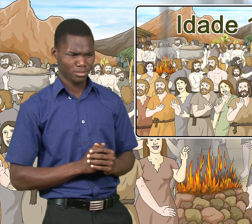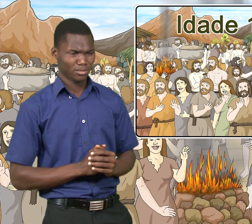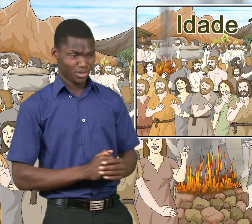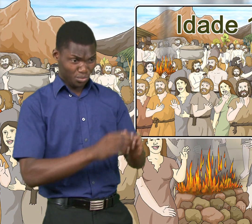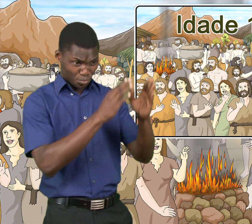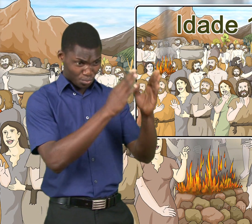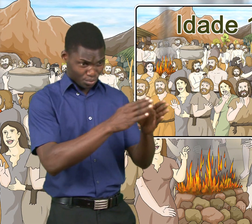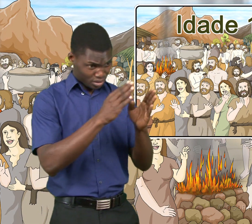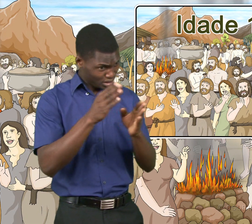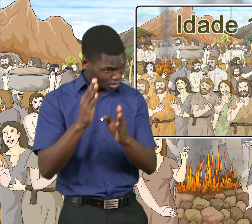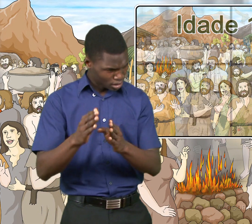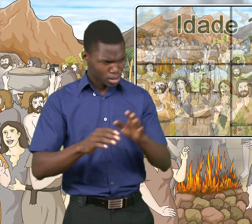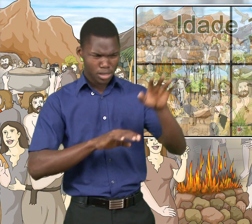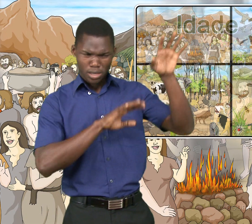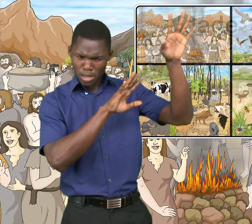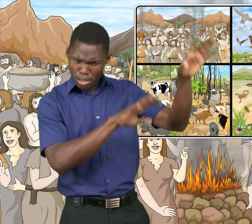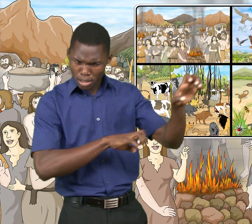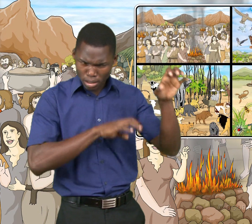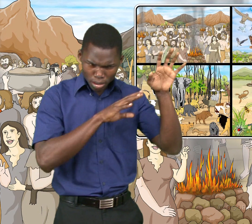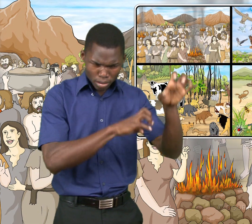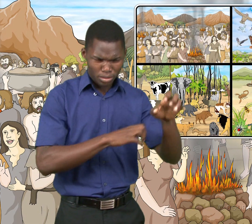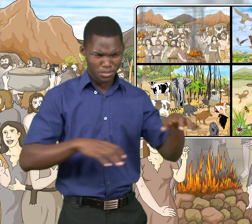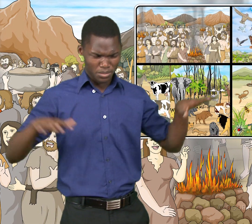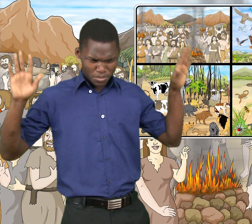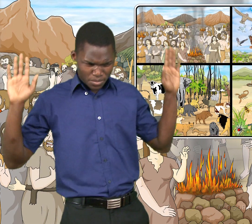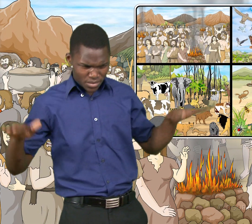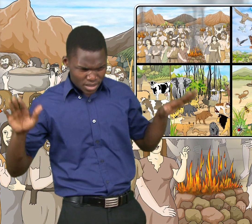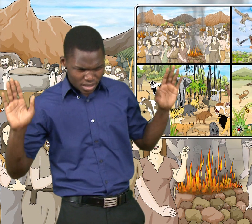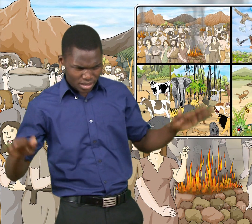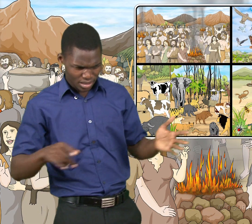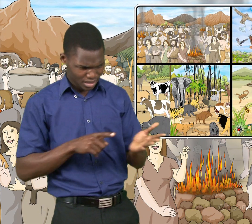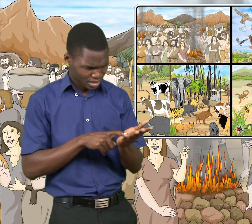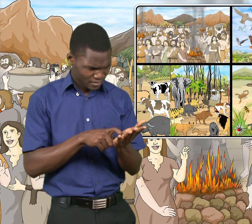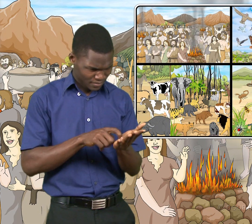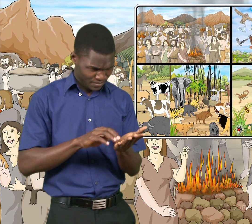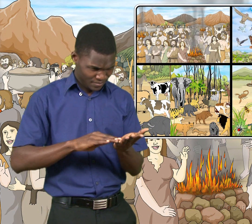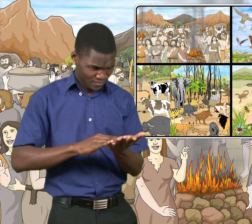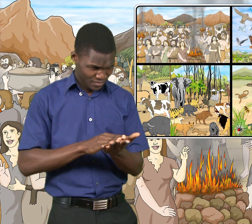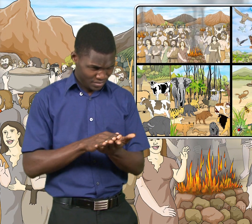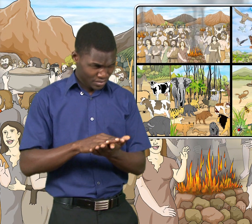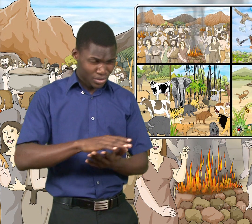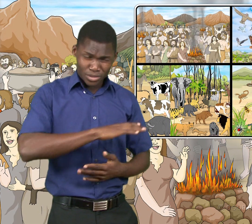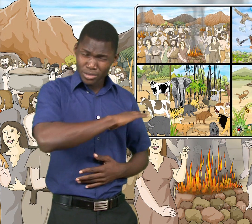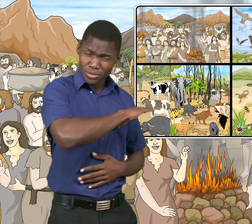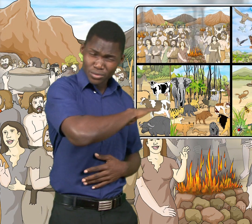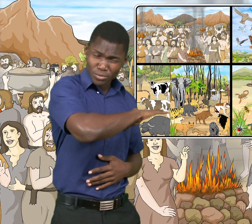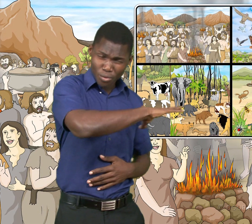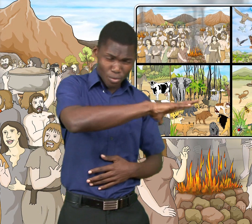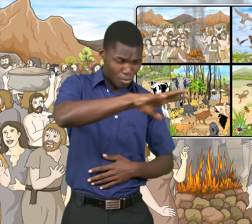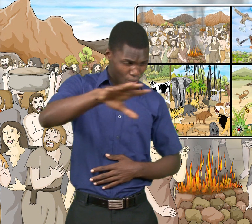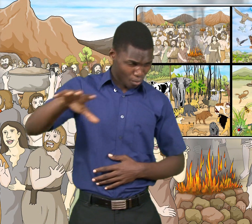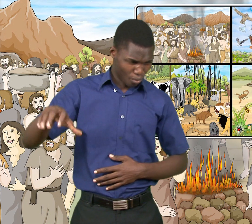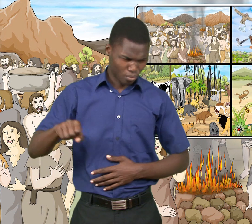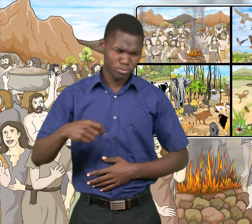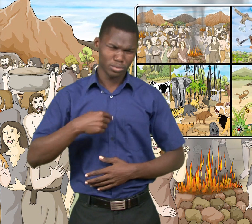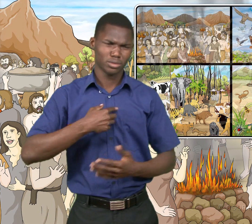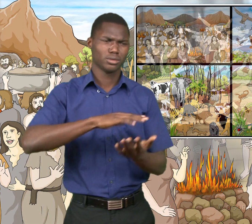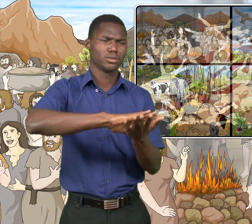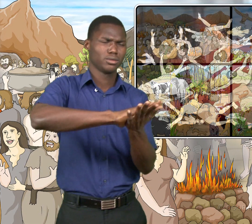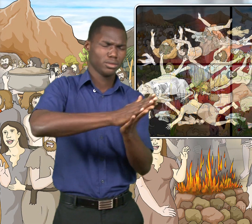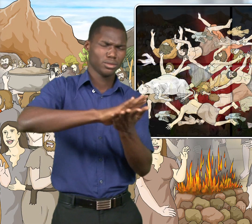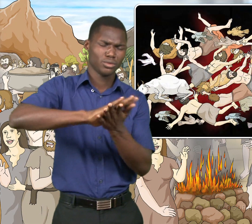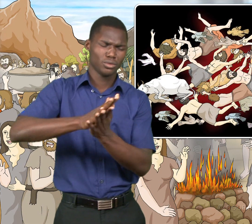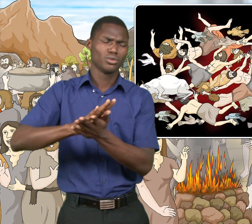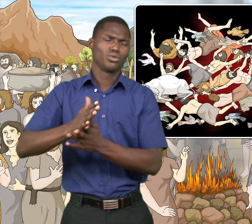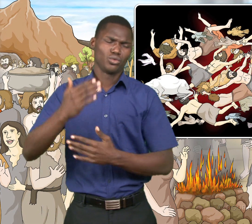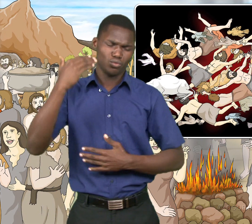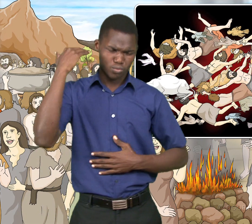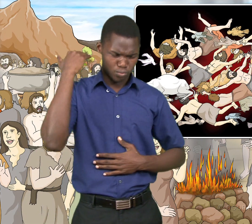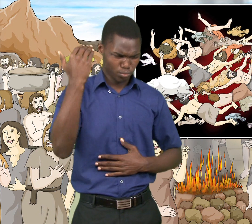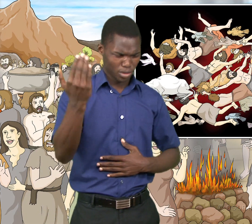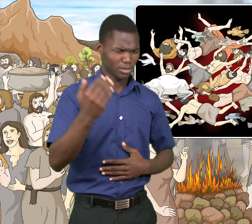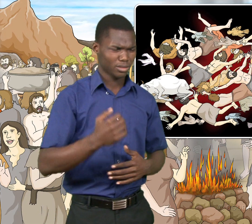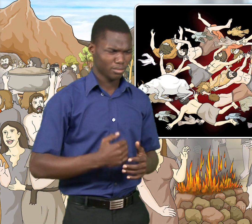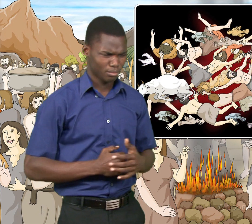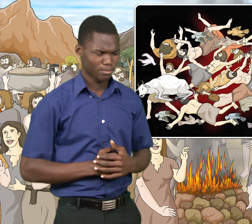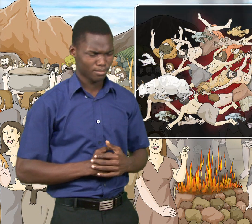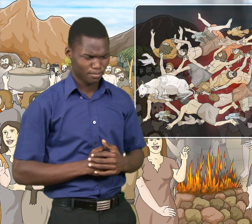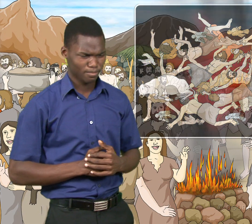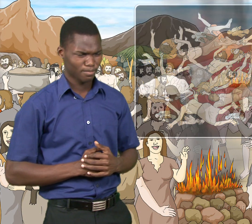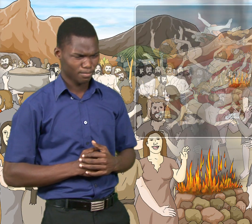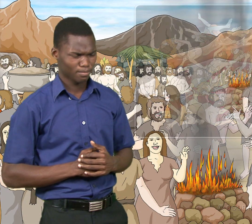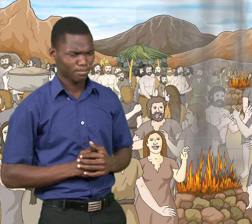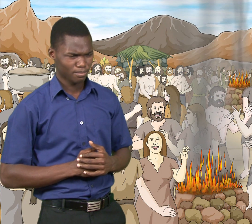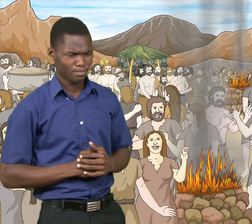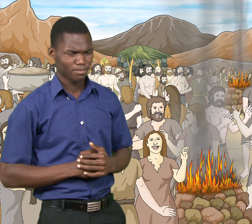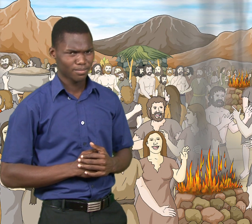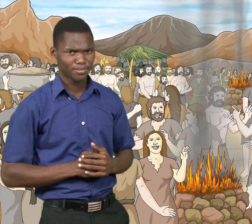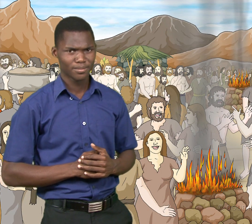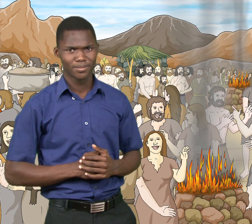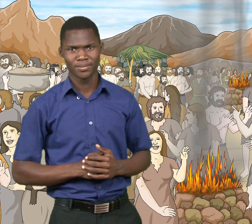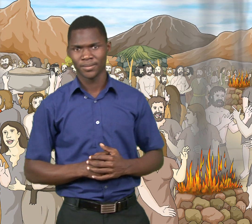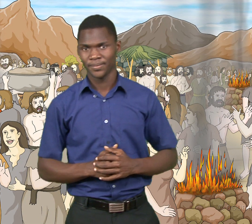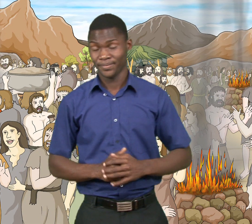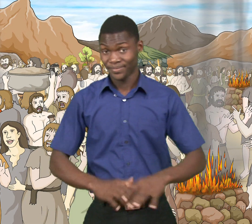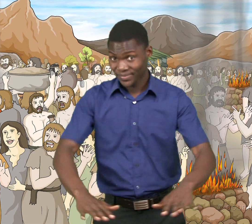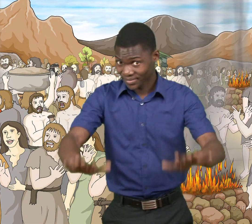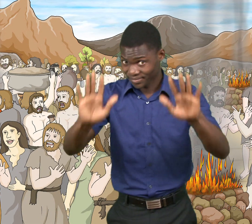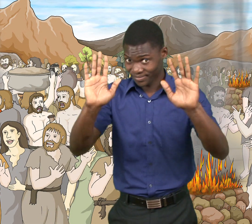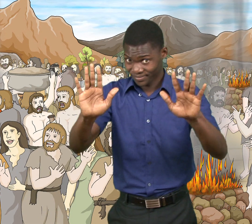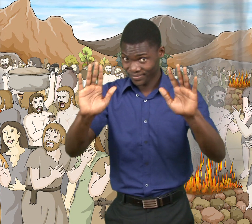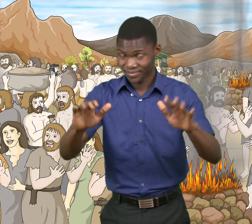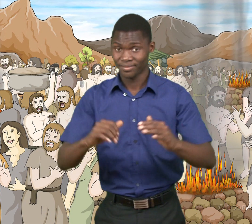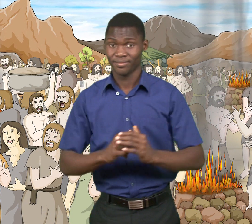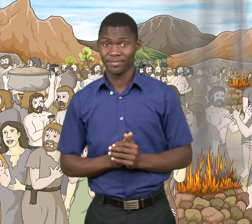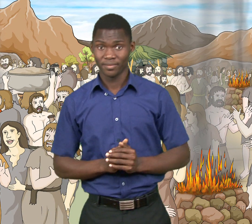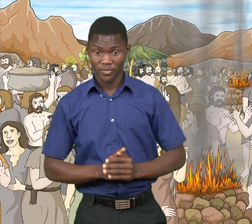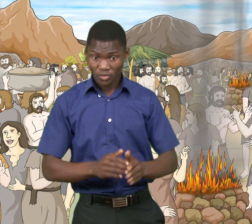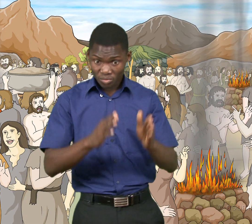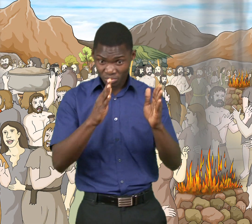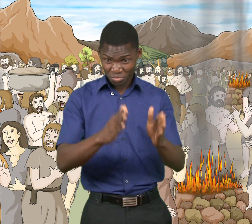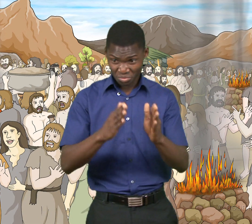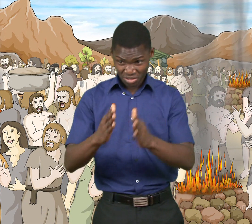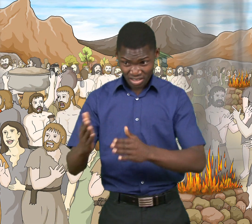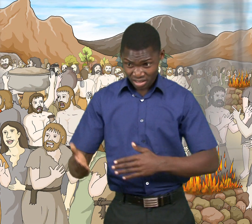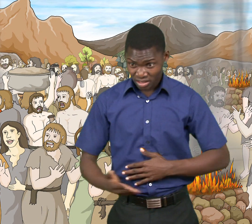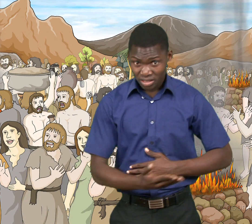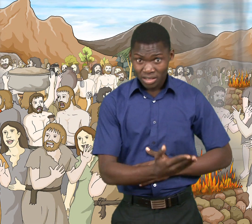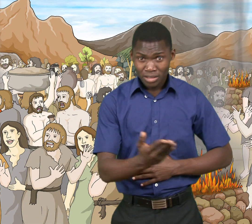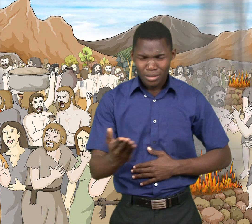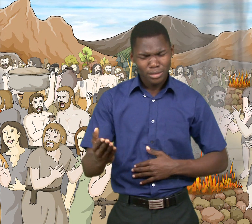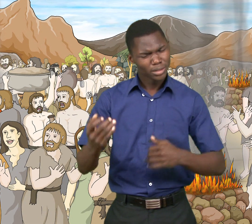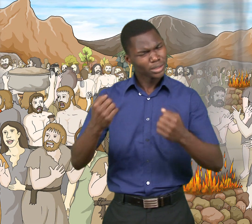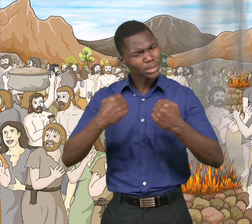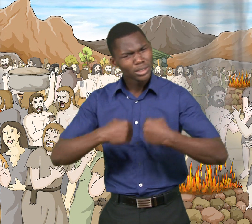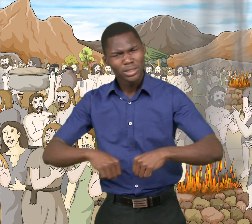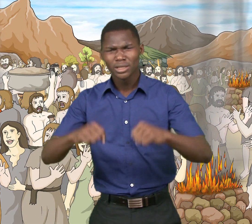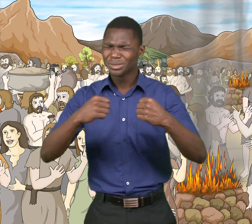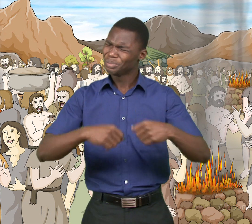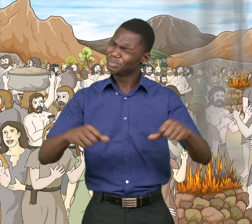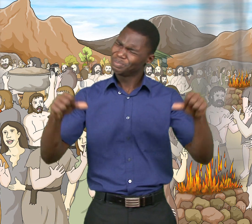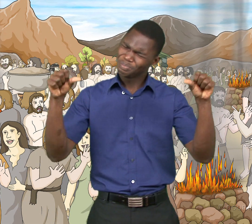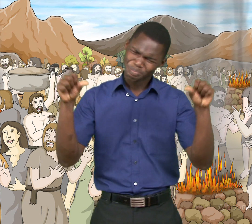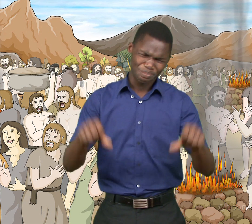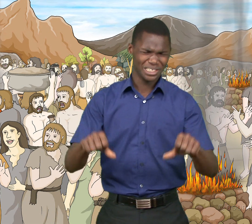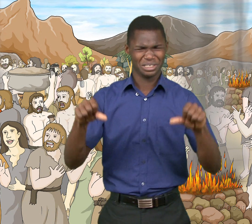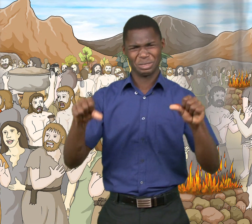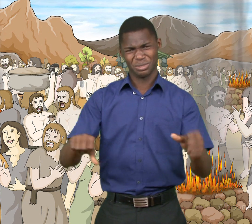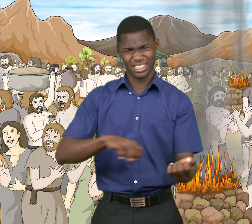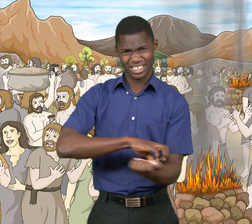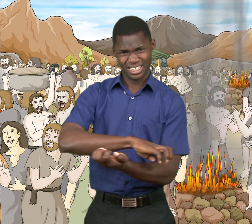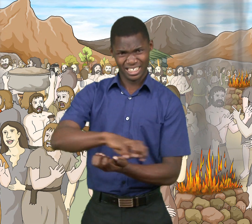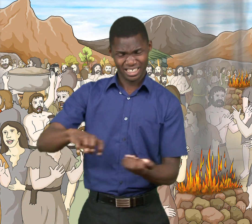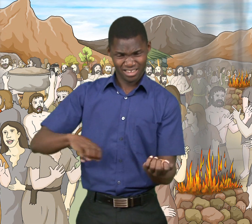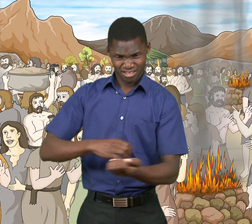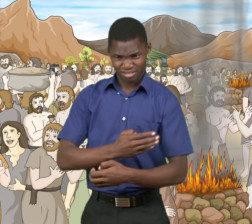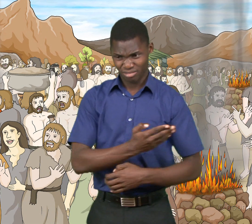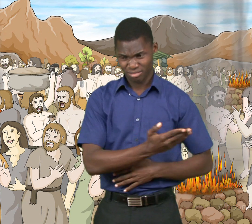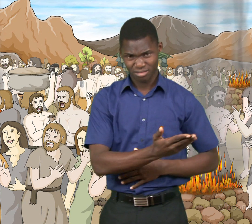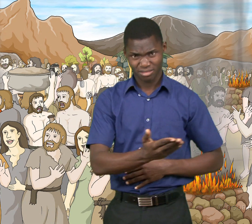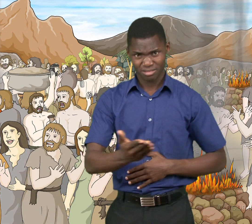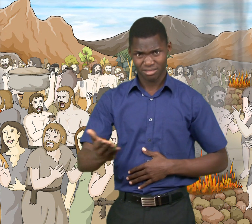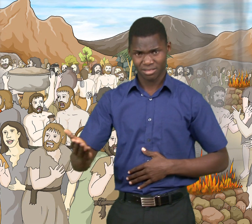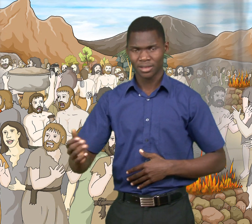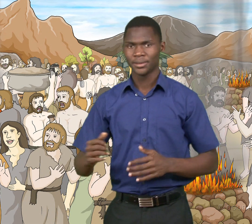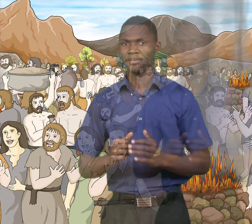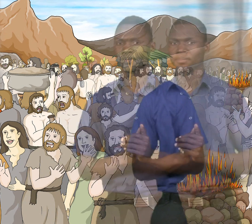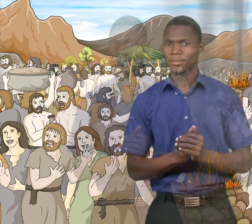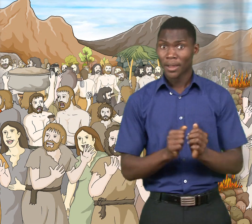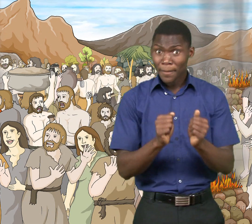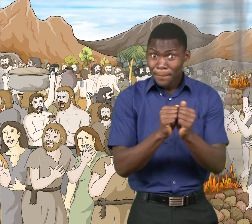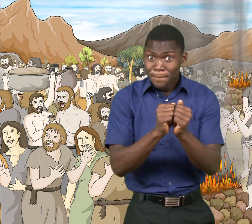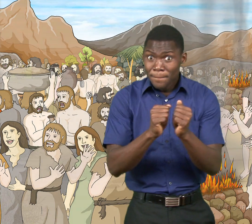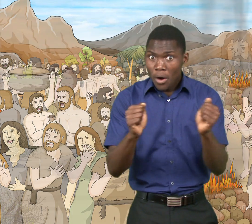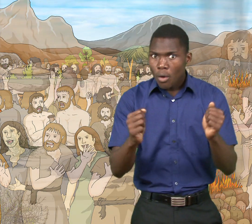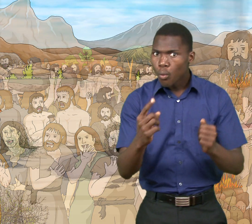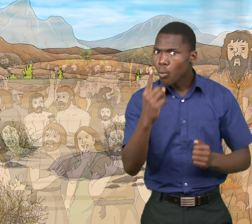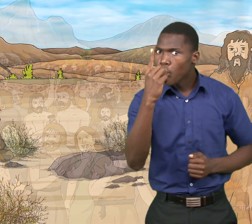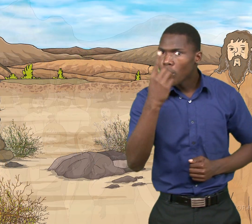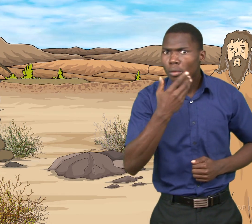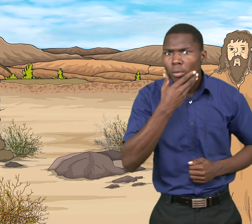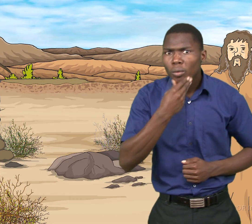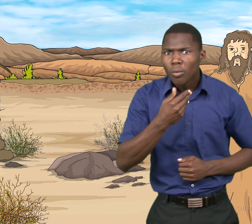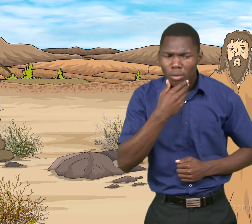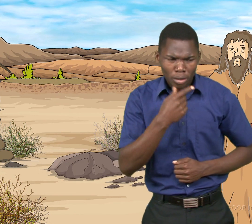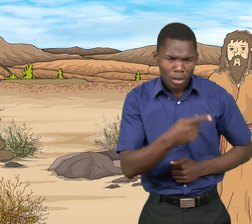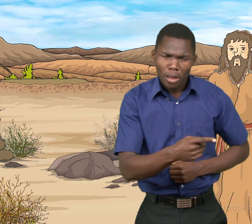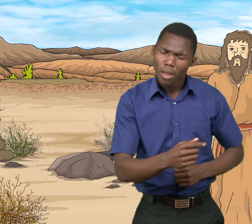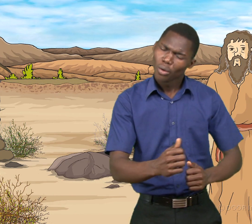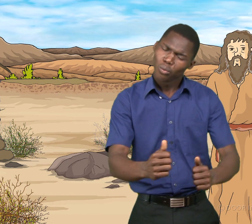So the LORD said, “I will blot out man, whom I have created, from the face of the earth—every man and beast and crawling creature and bird of the air—for I am grieved that I have made them.”